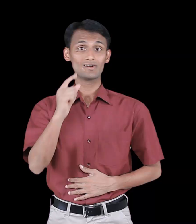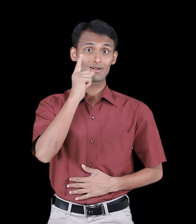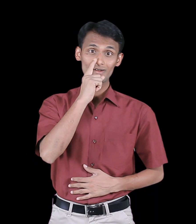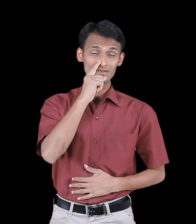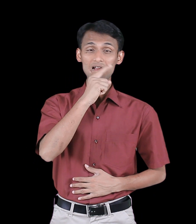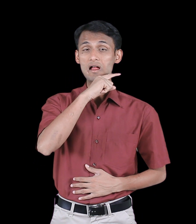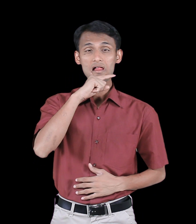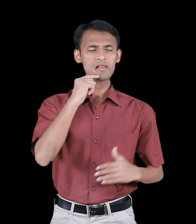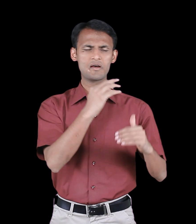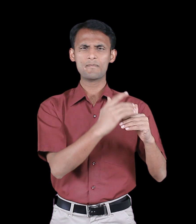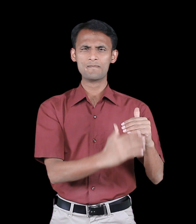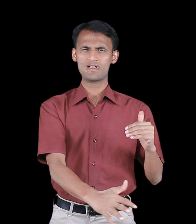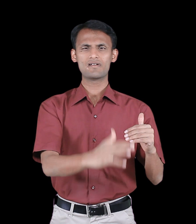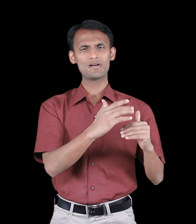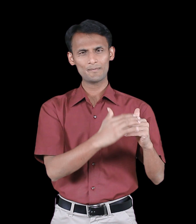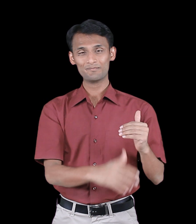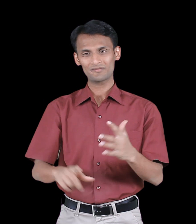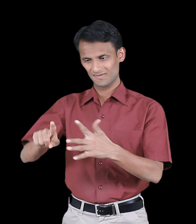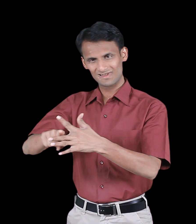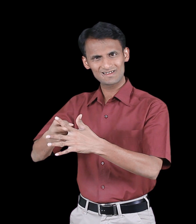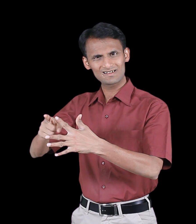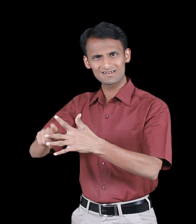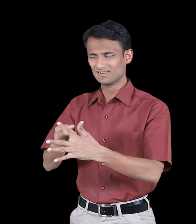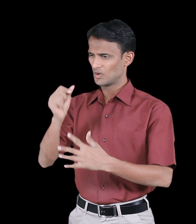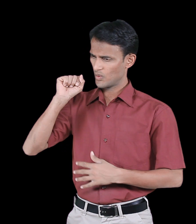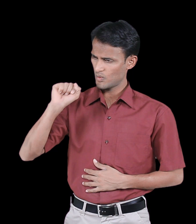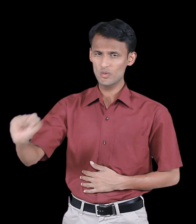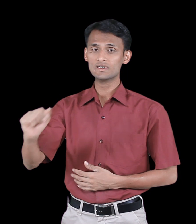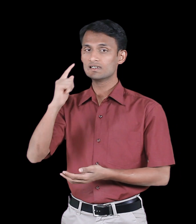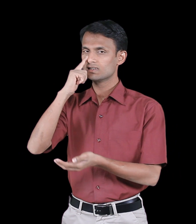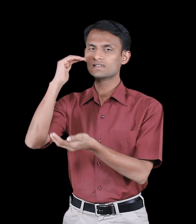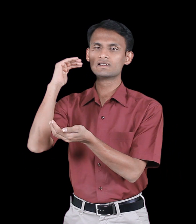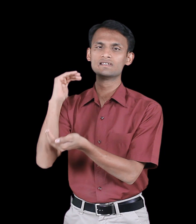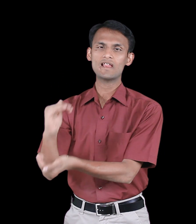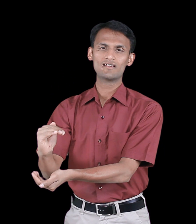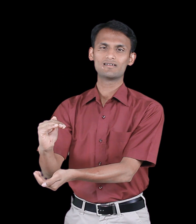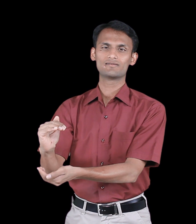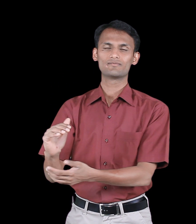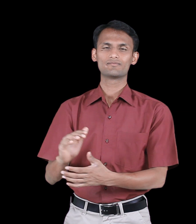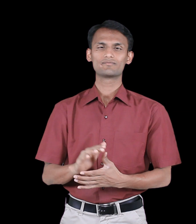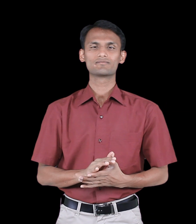Bleeding woman and Jairus' daughter